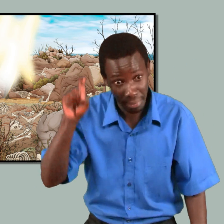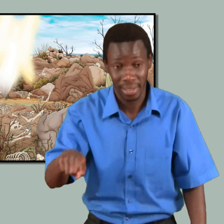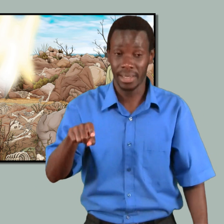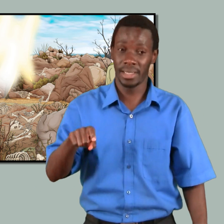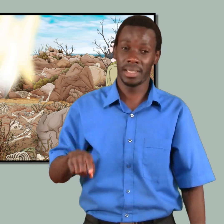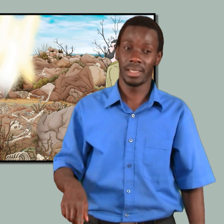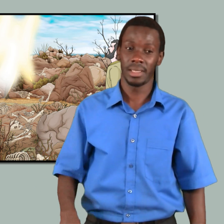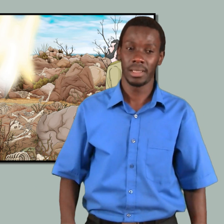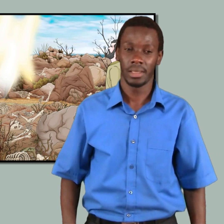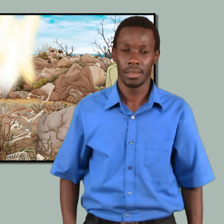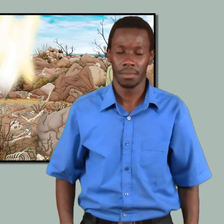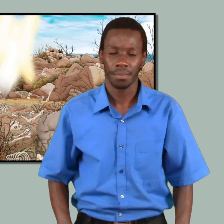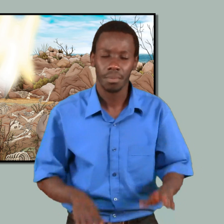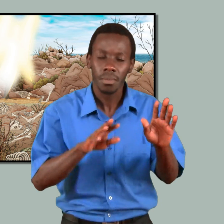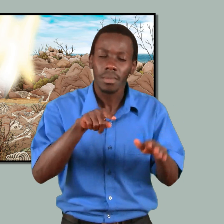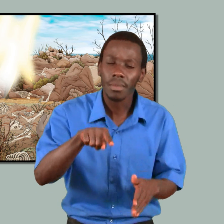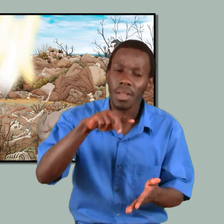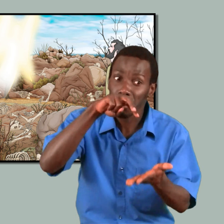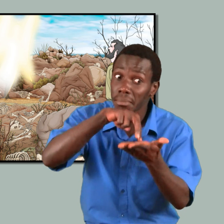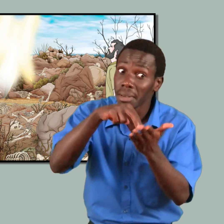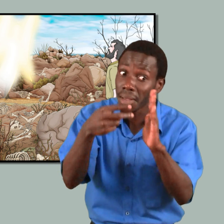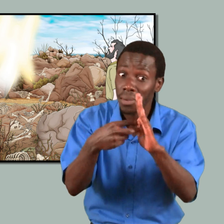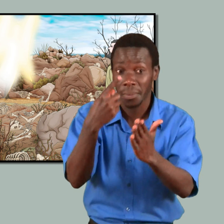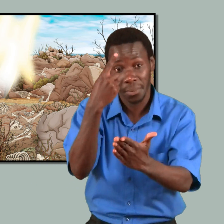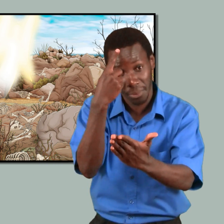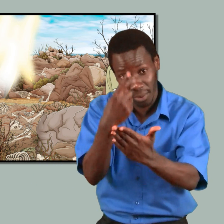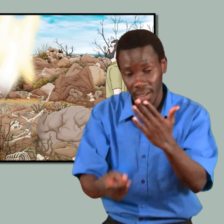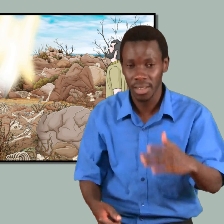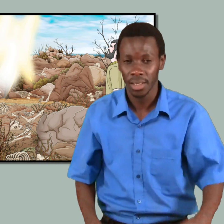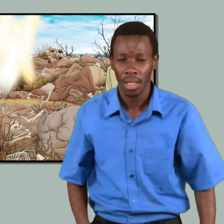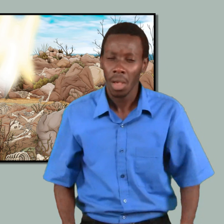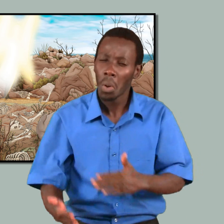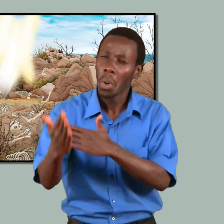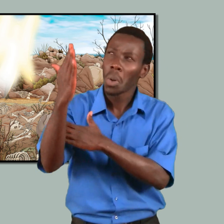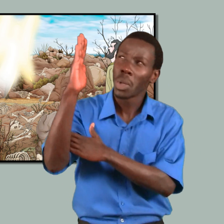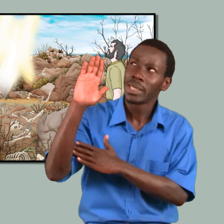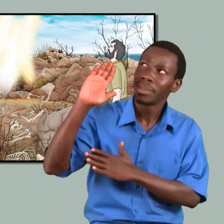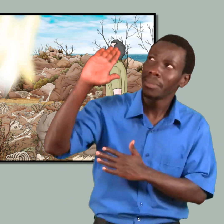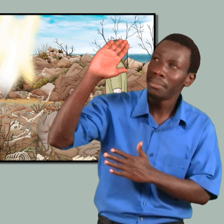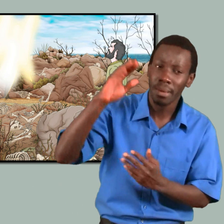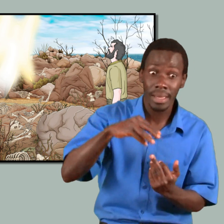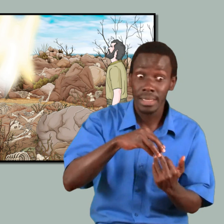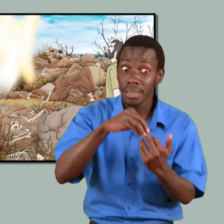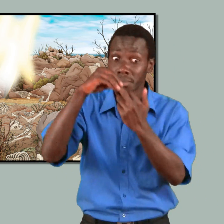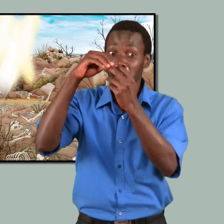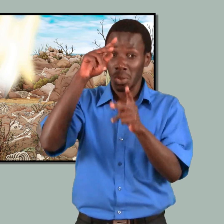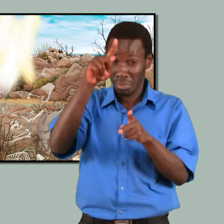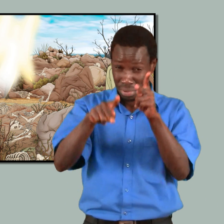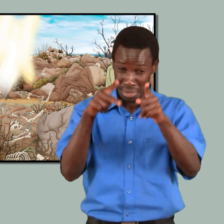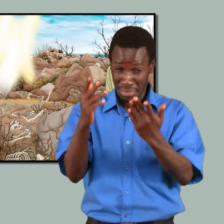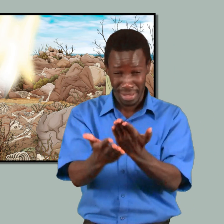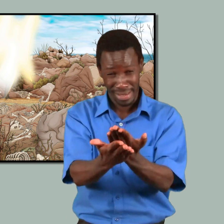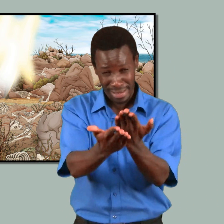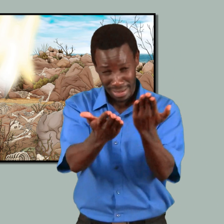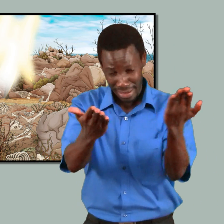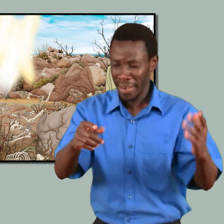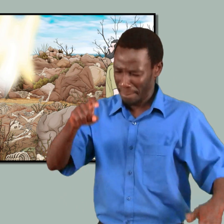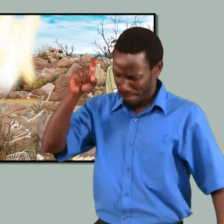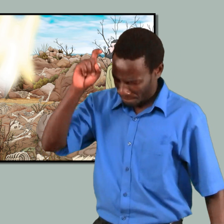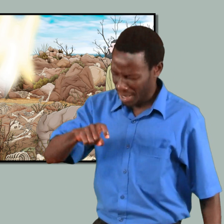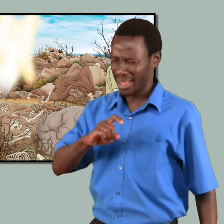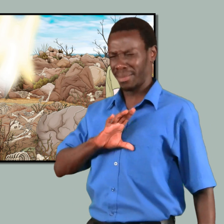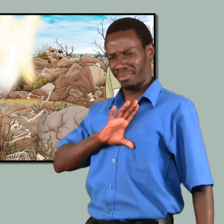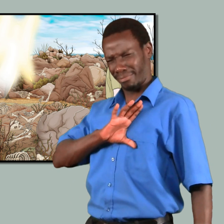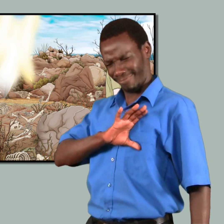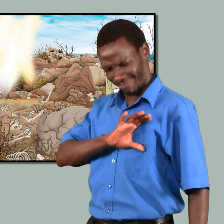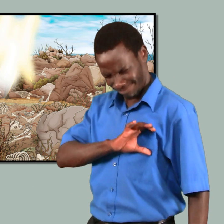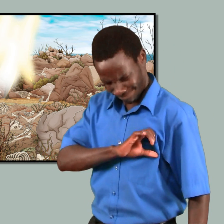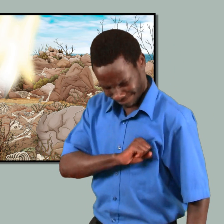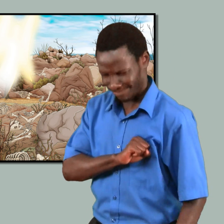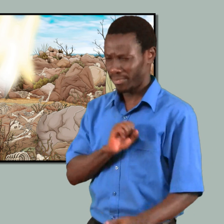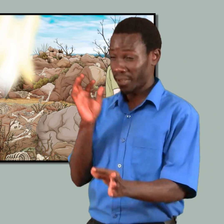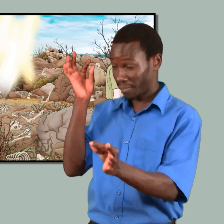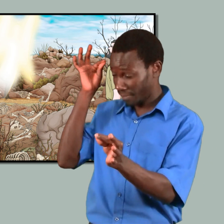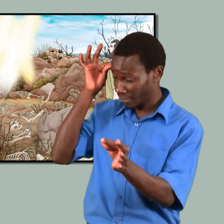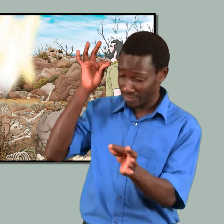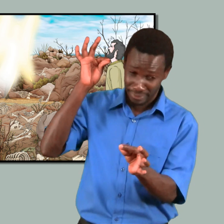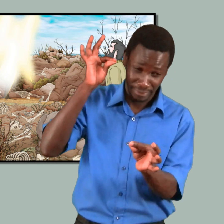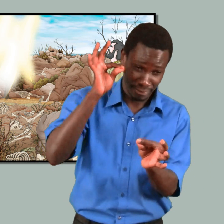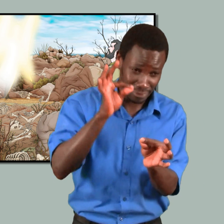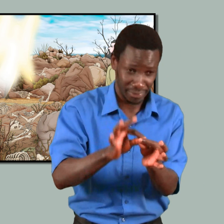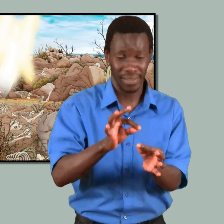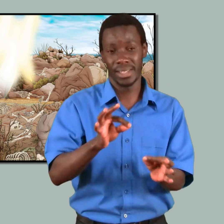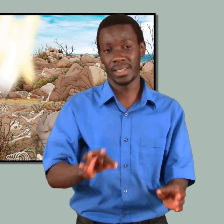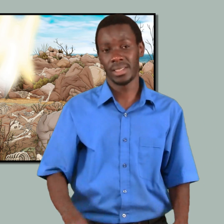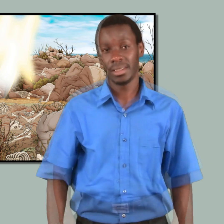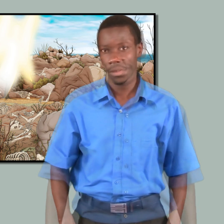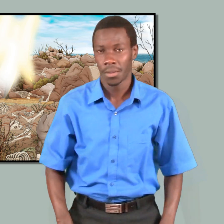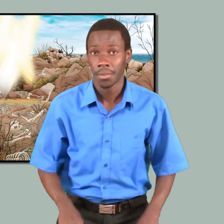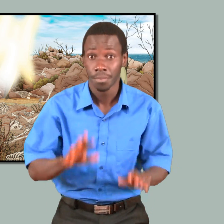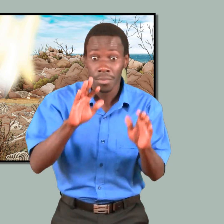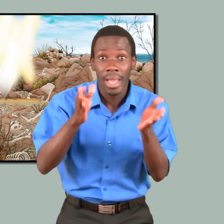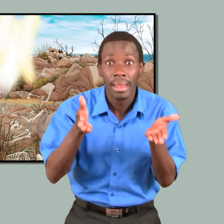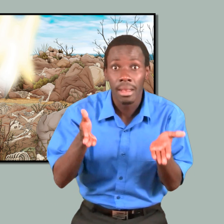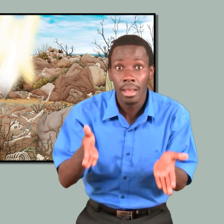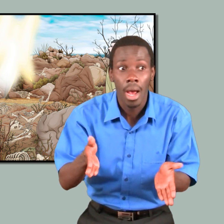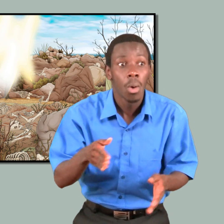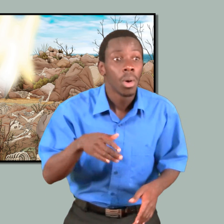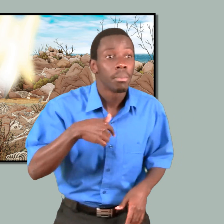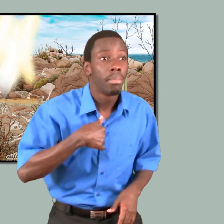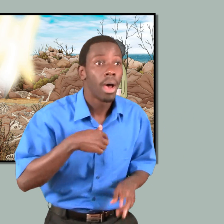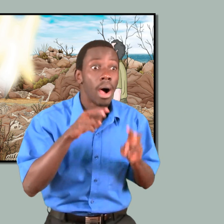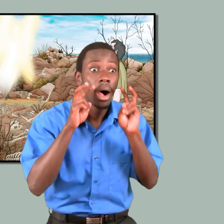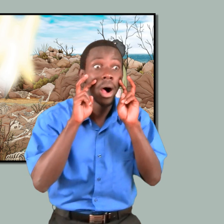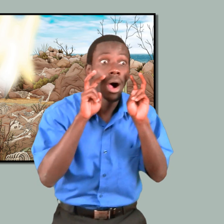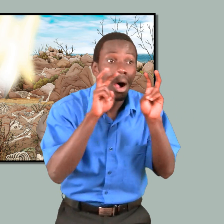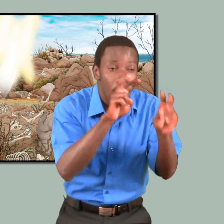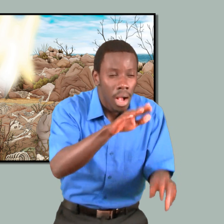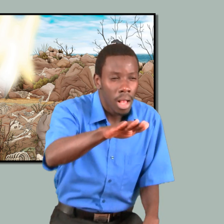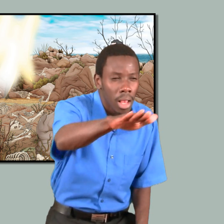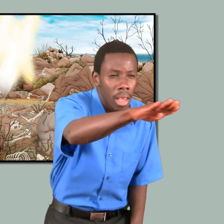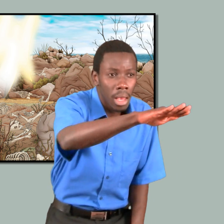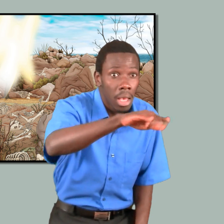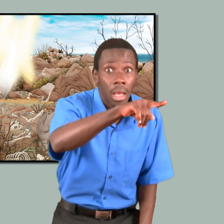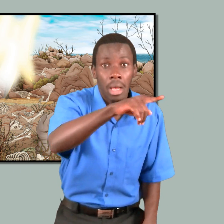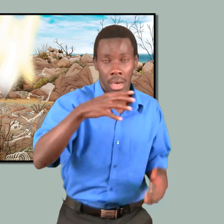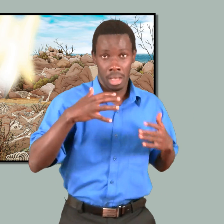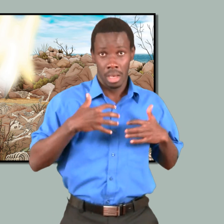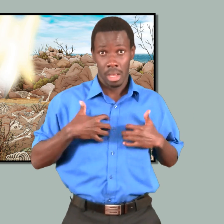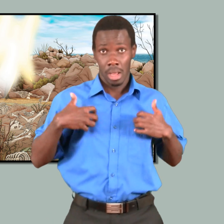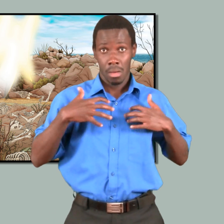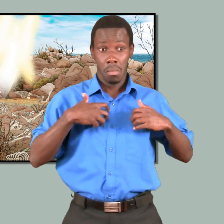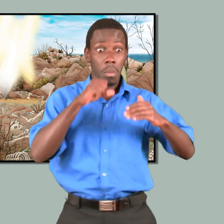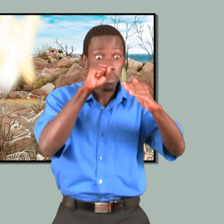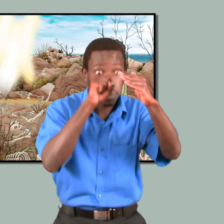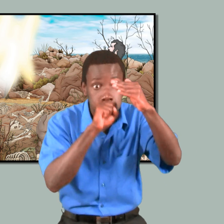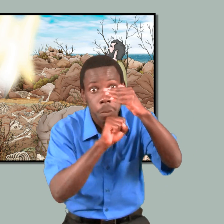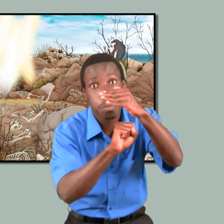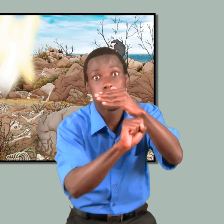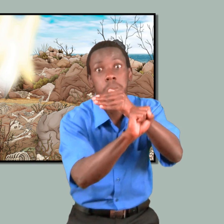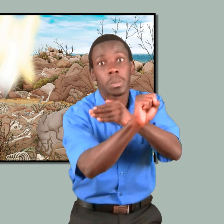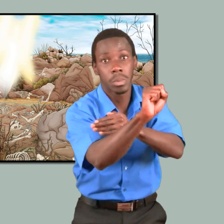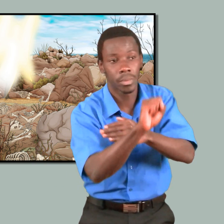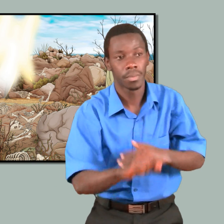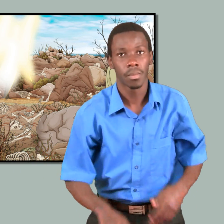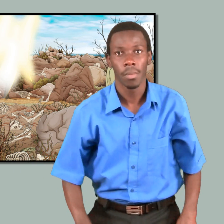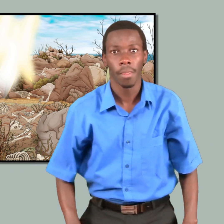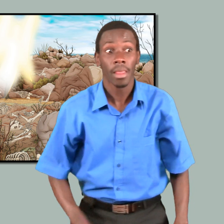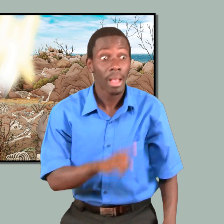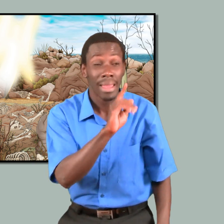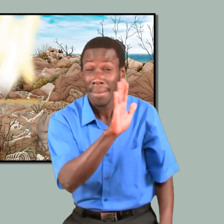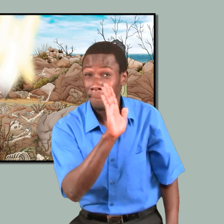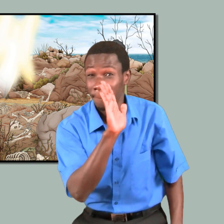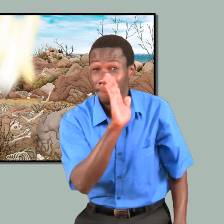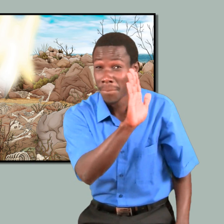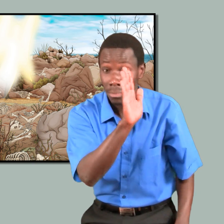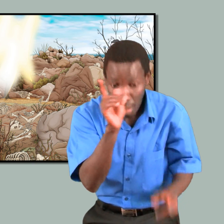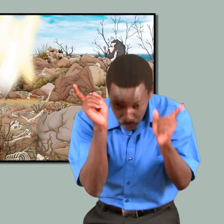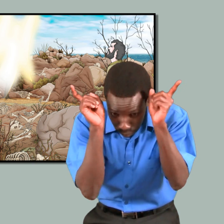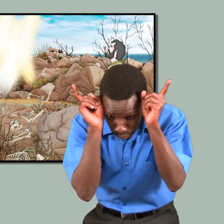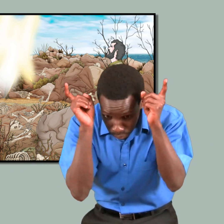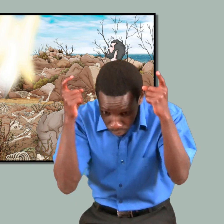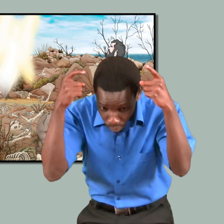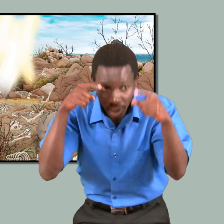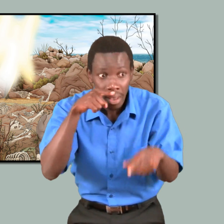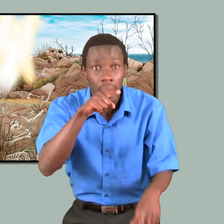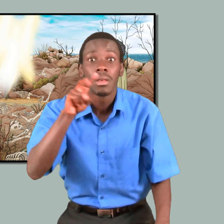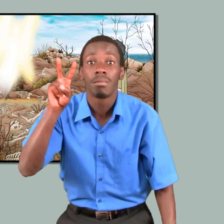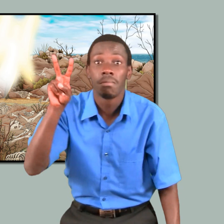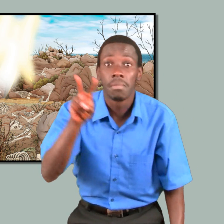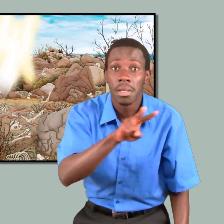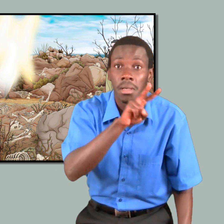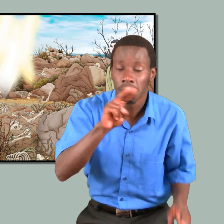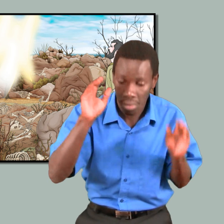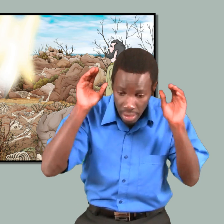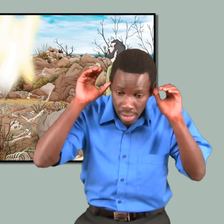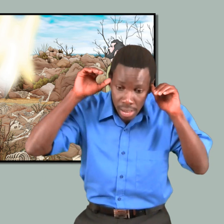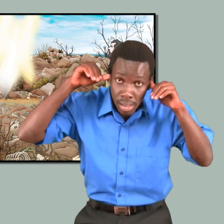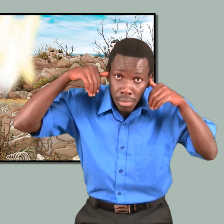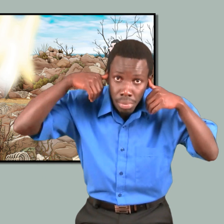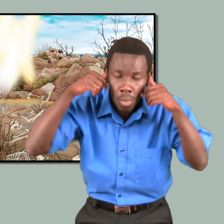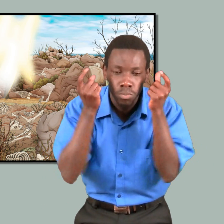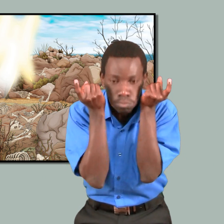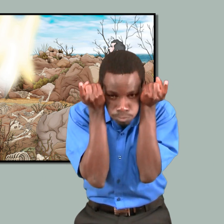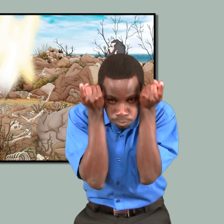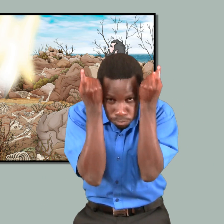Here is a call for the perseverance and faith of the saints.